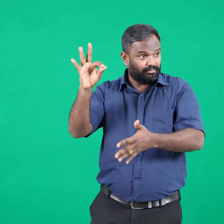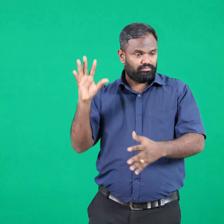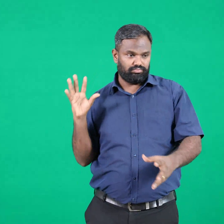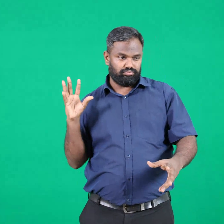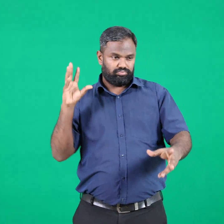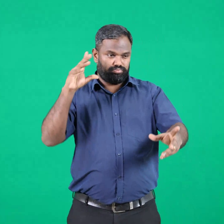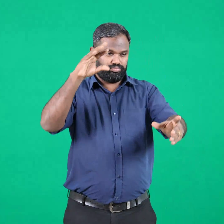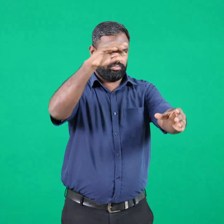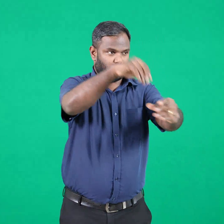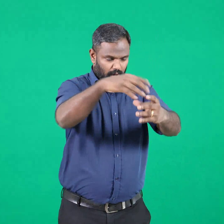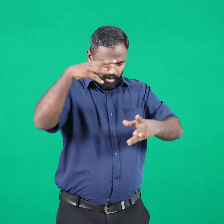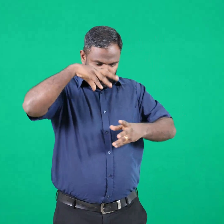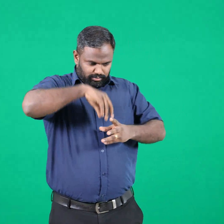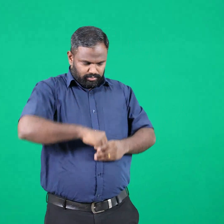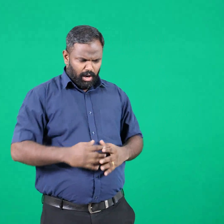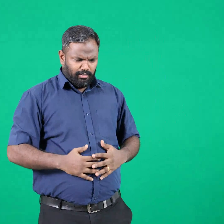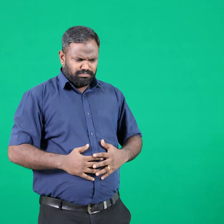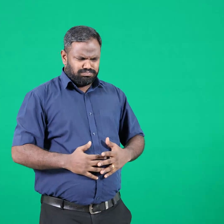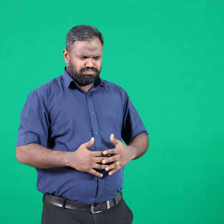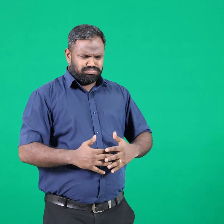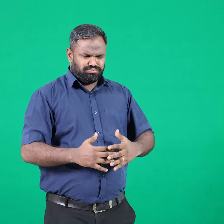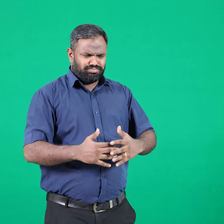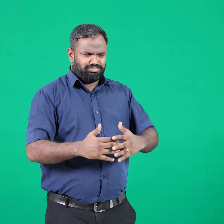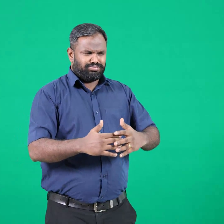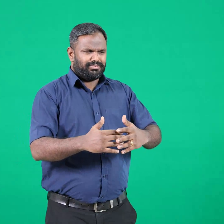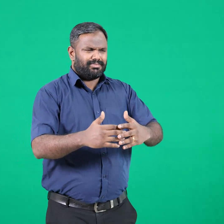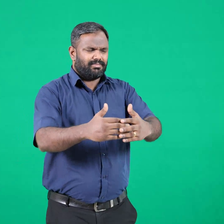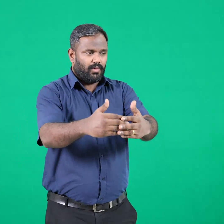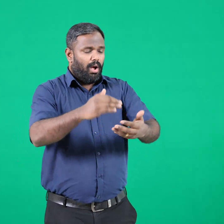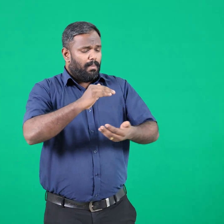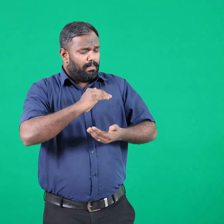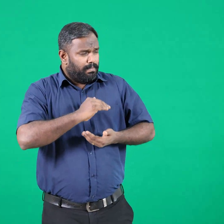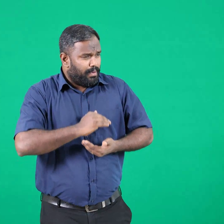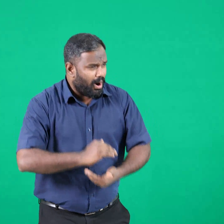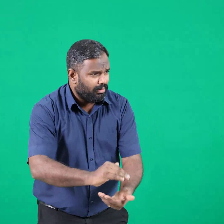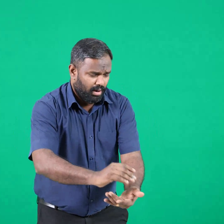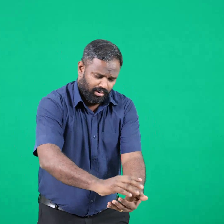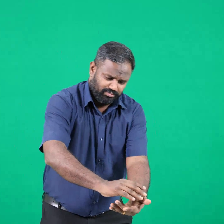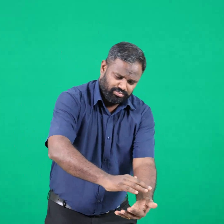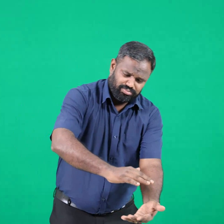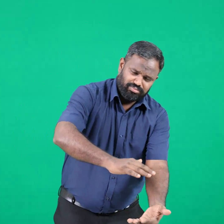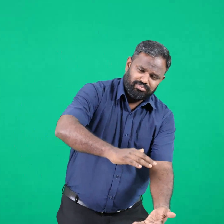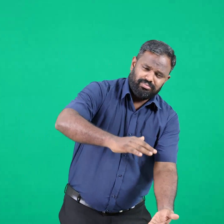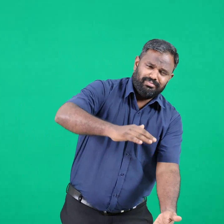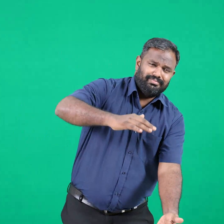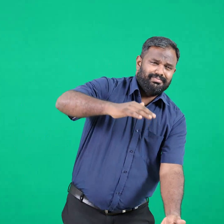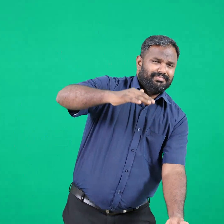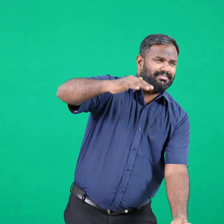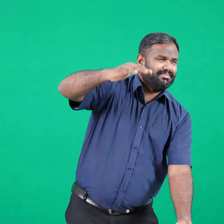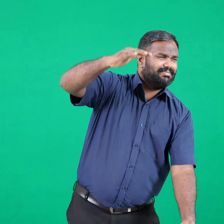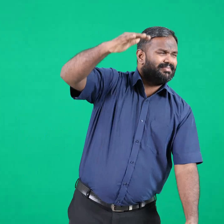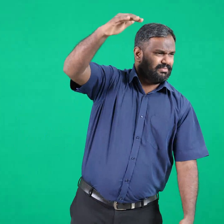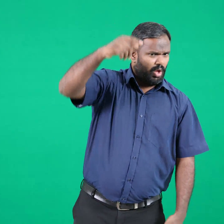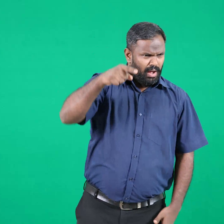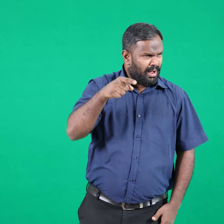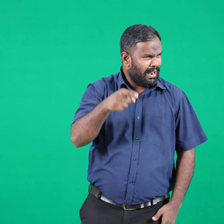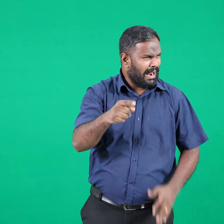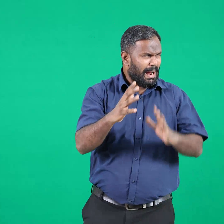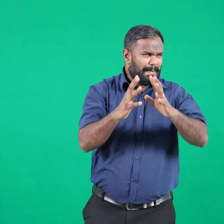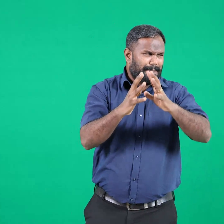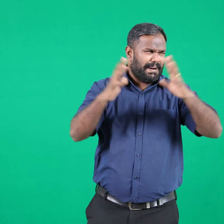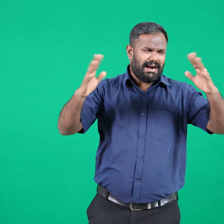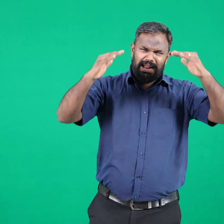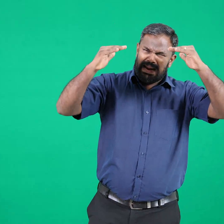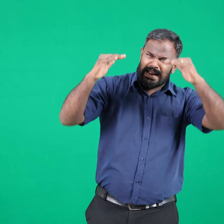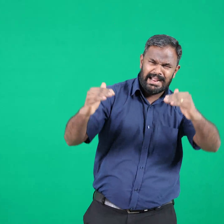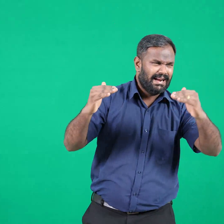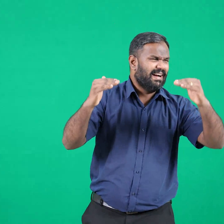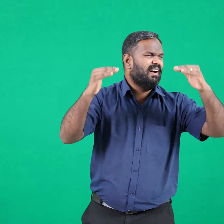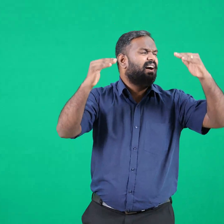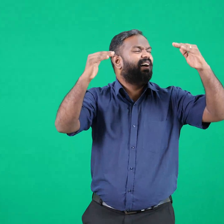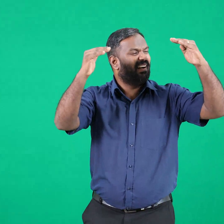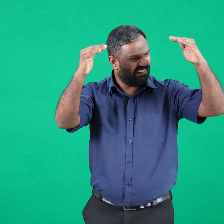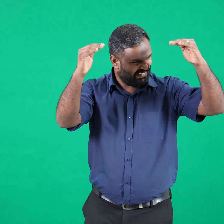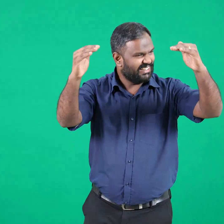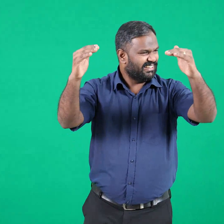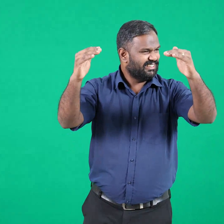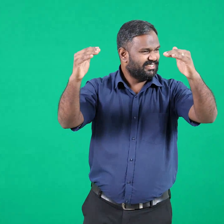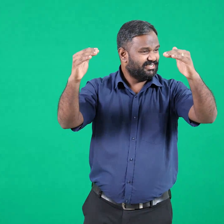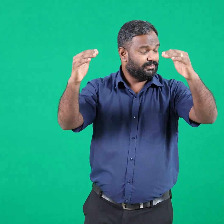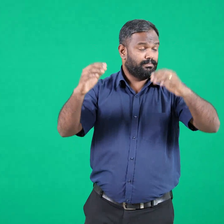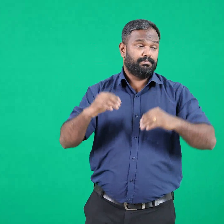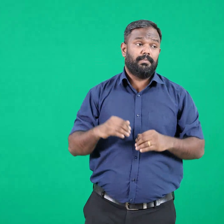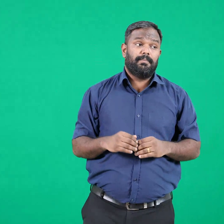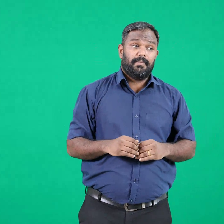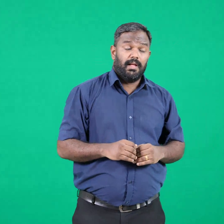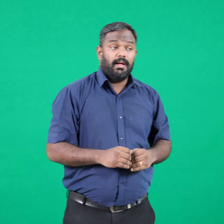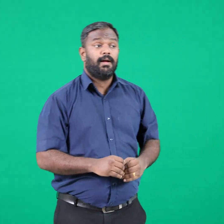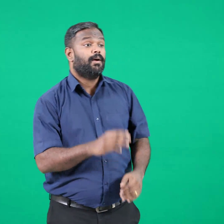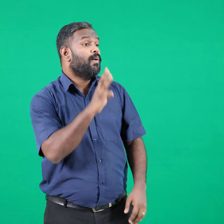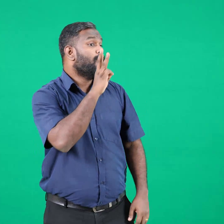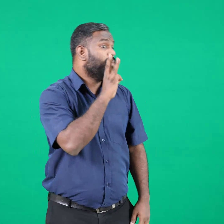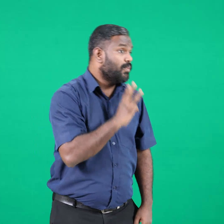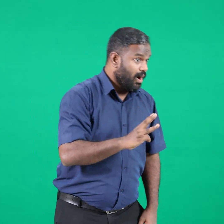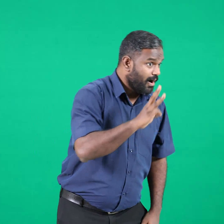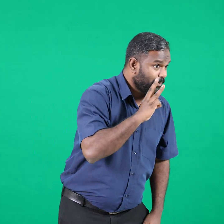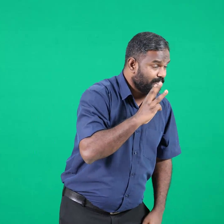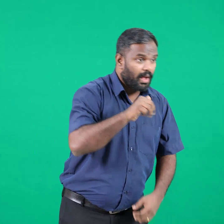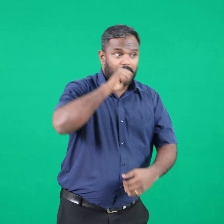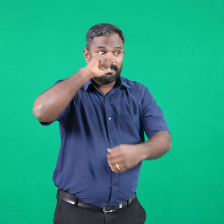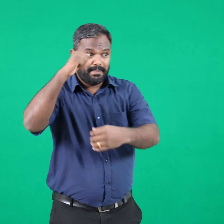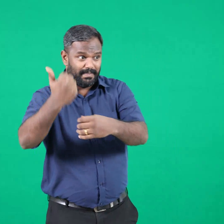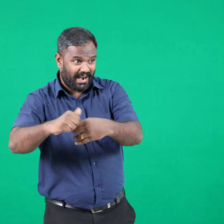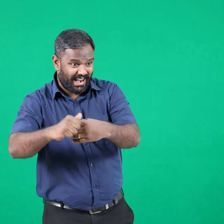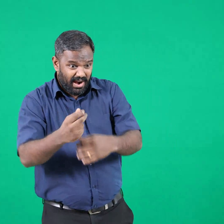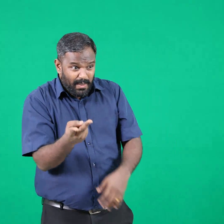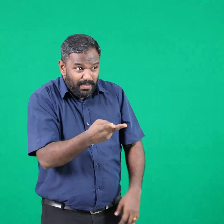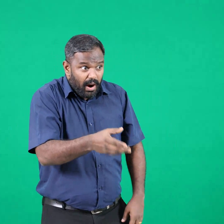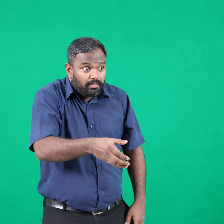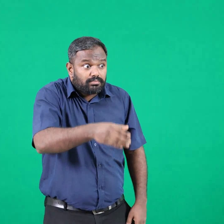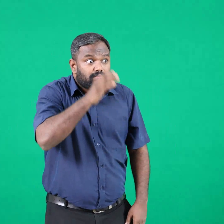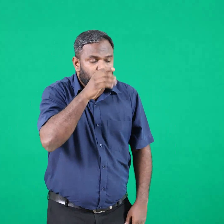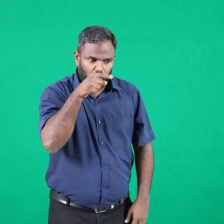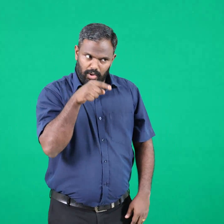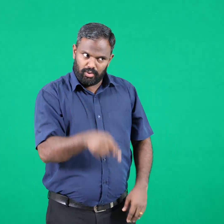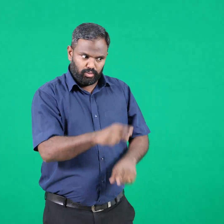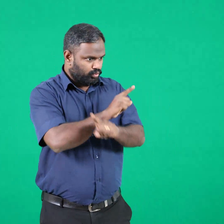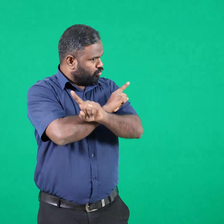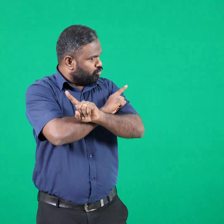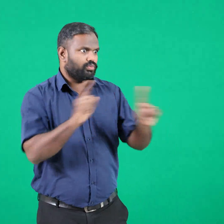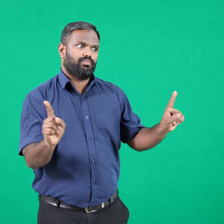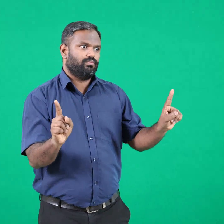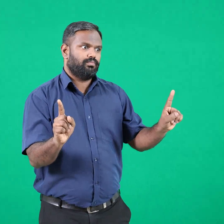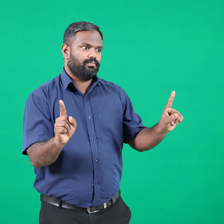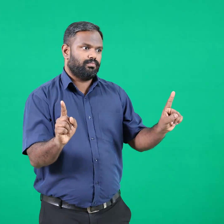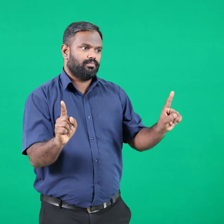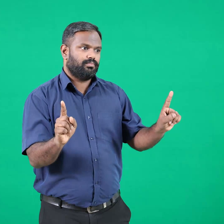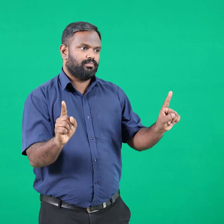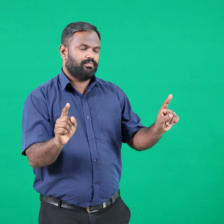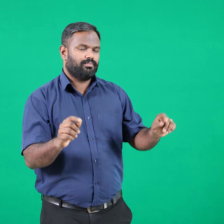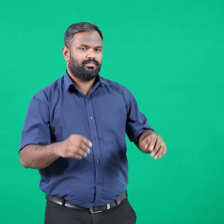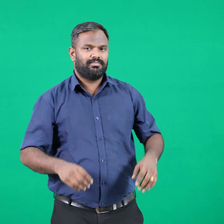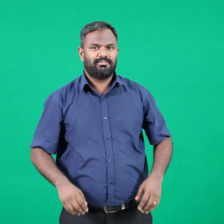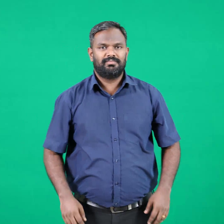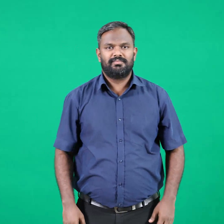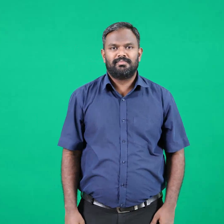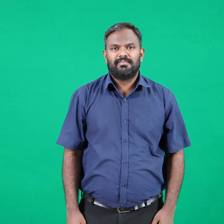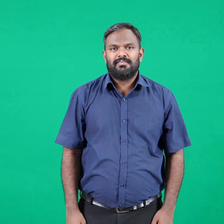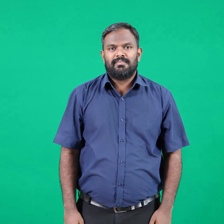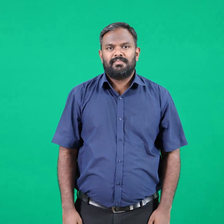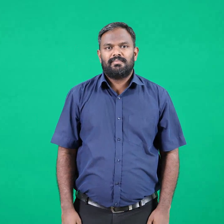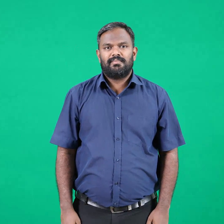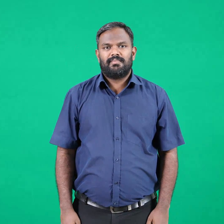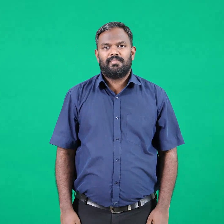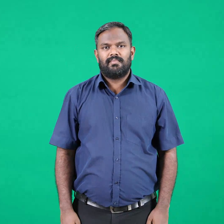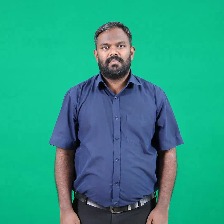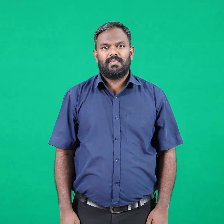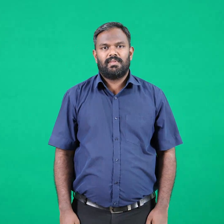He shall never take wine or strong drink, and he will be filled with the Holy Spirit even from his mother ' s womb.